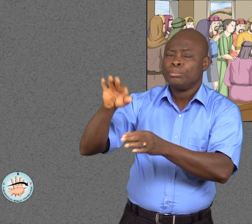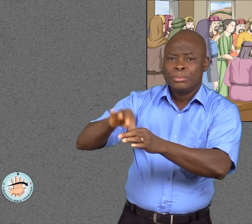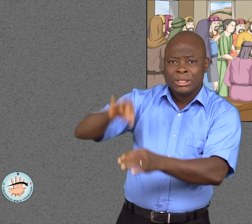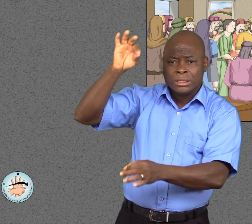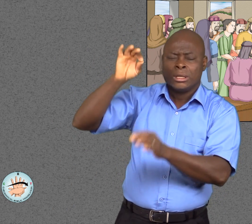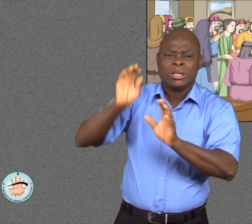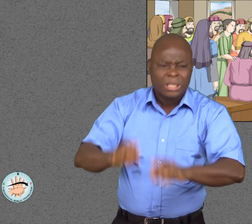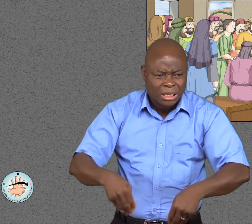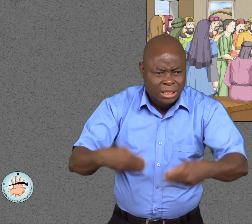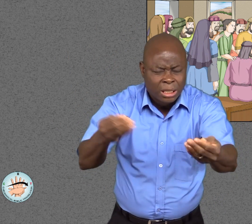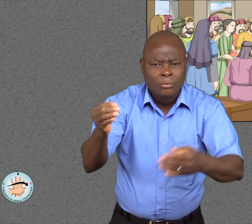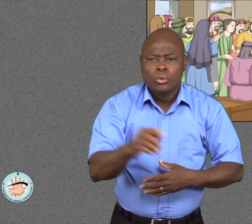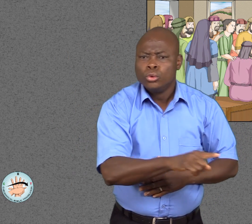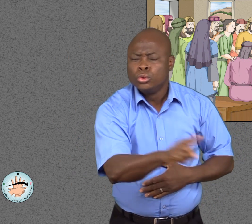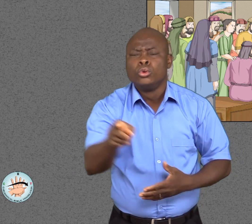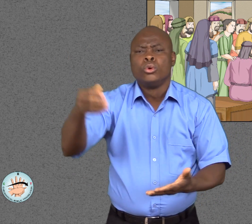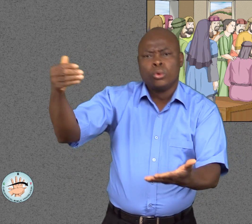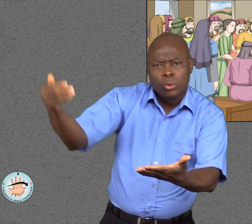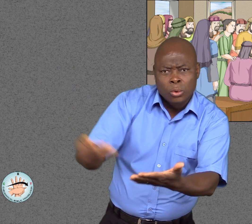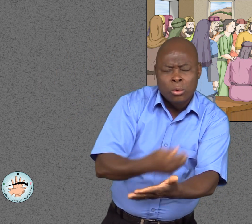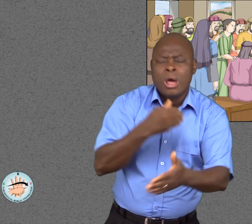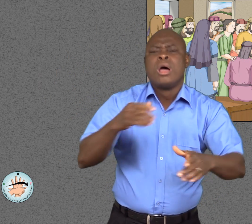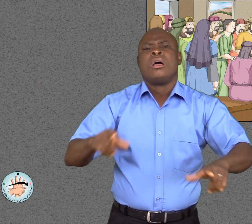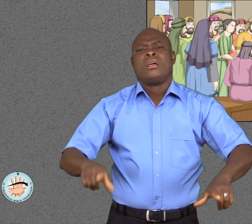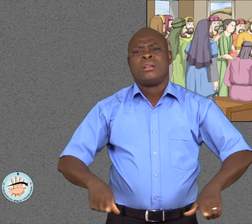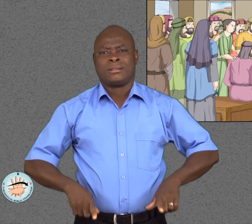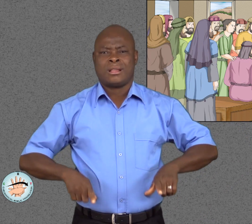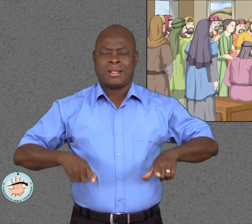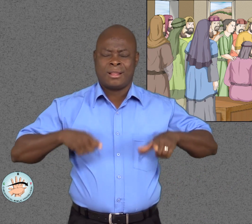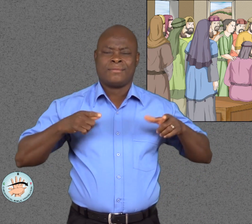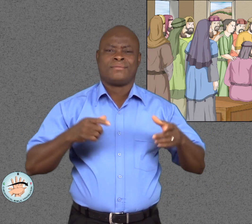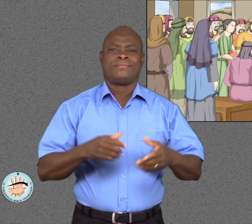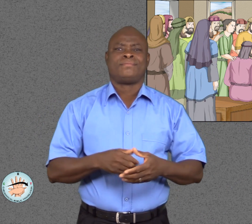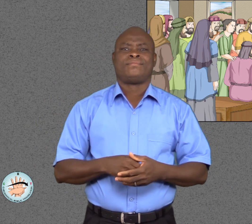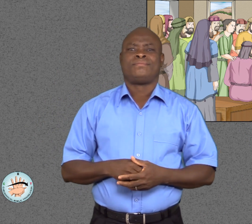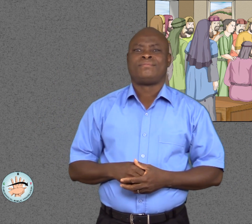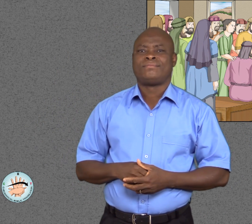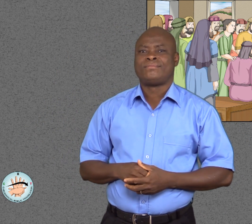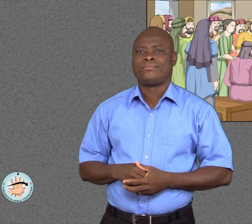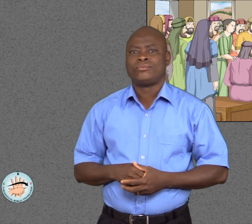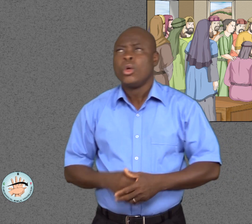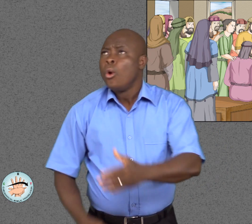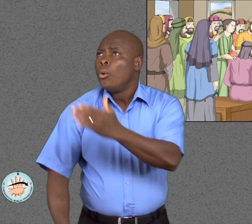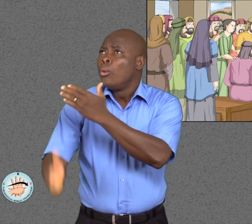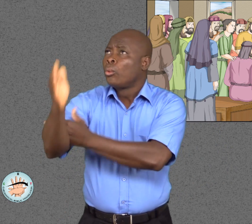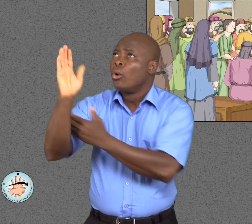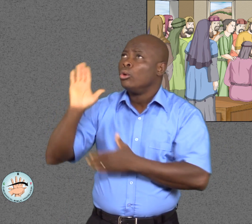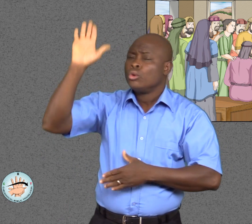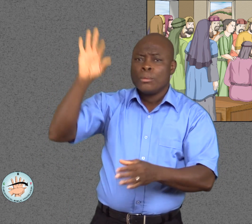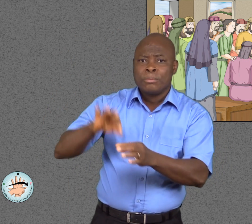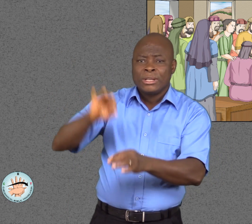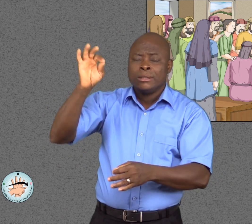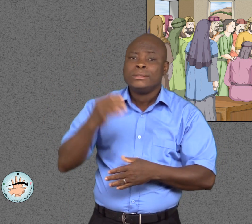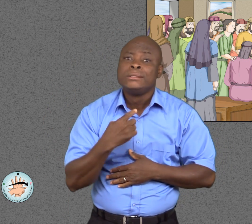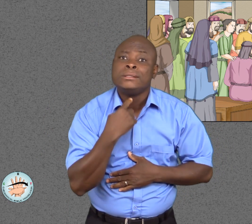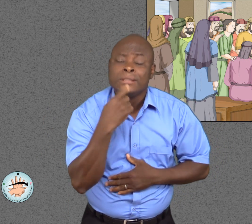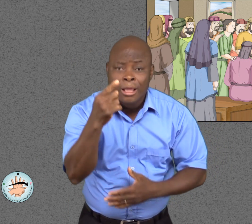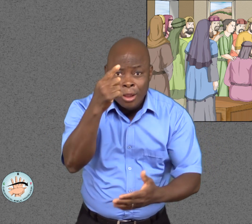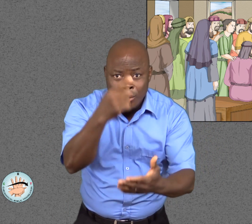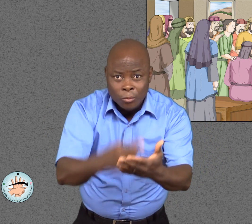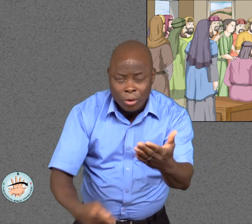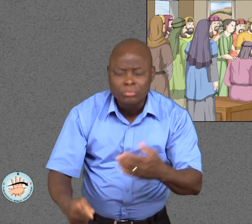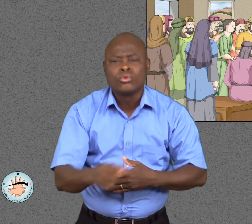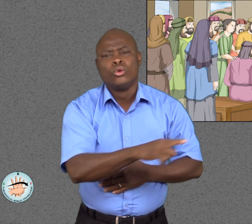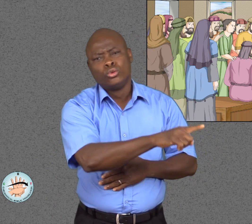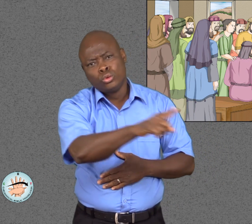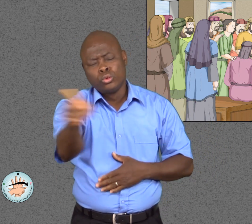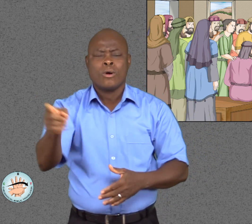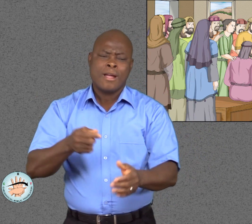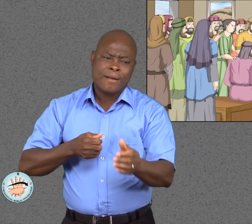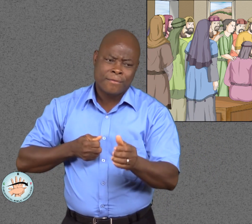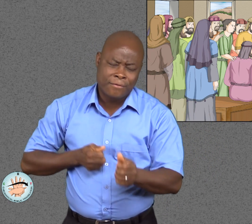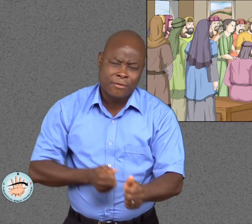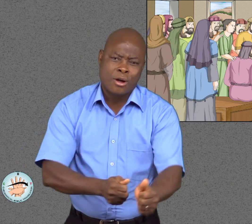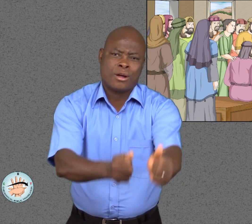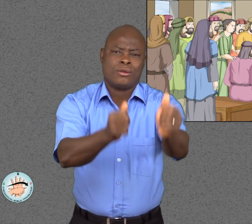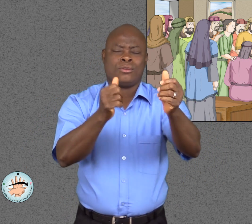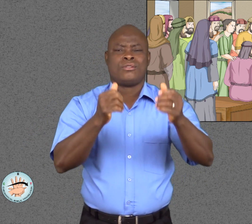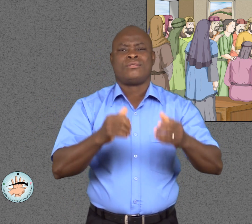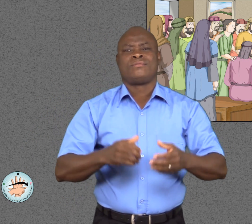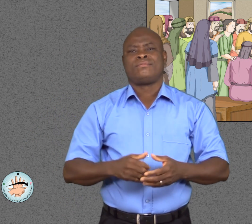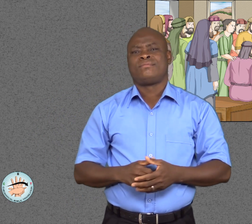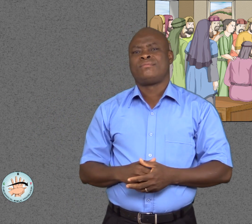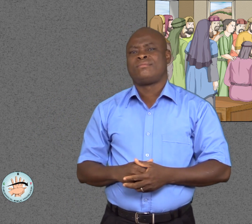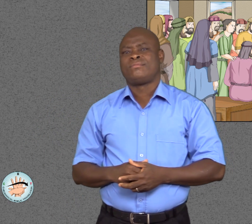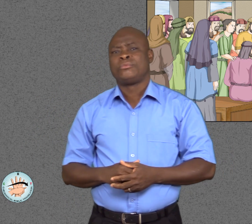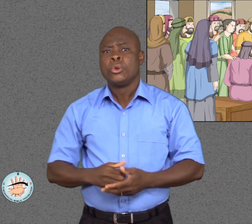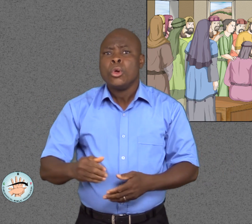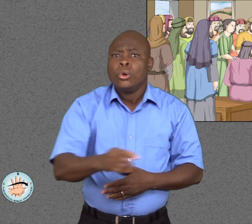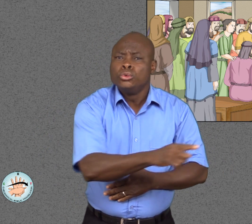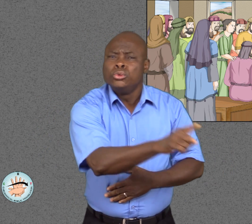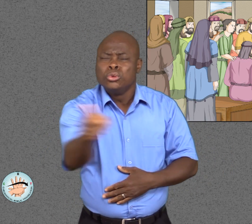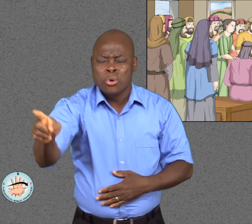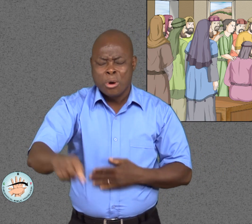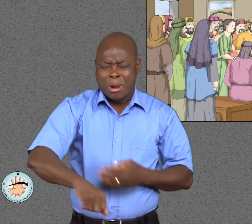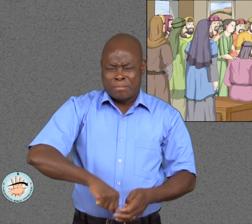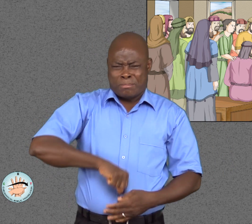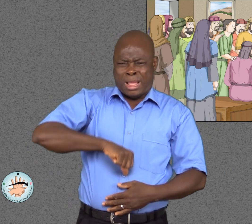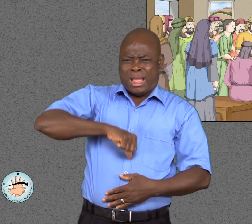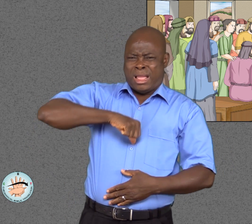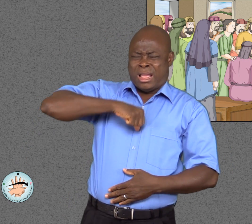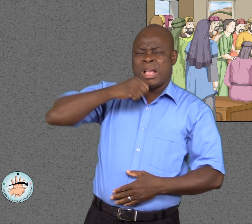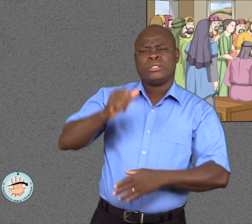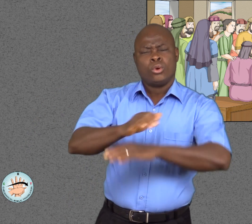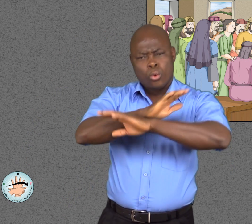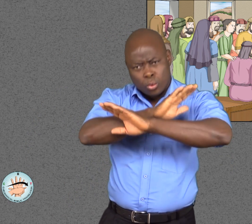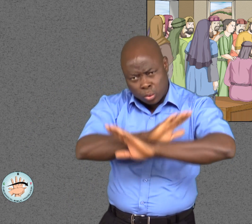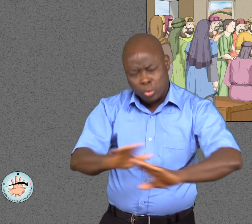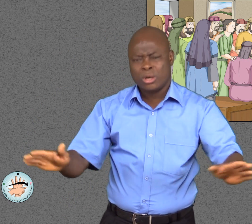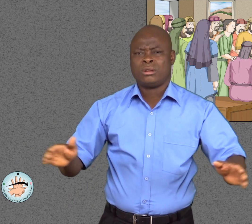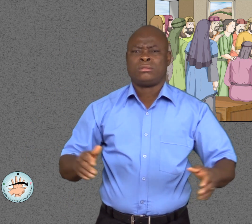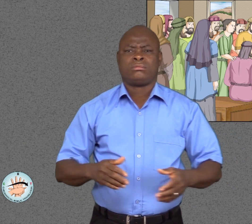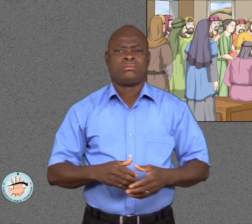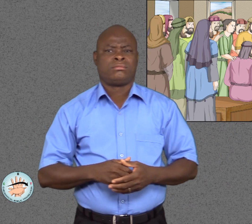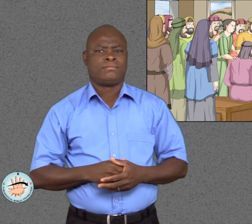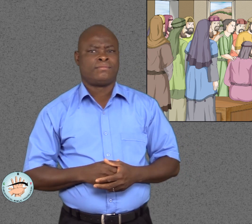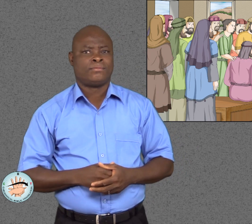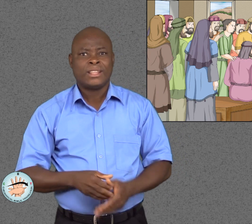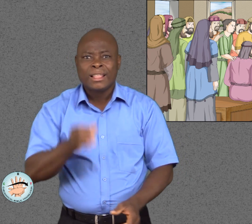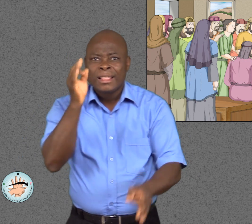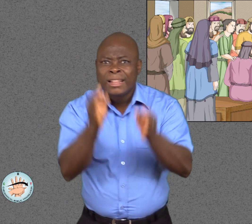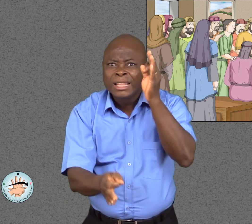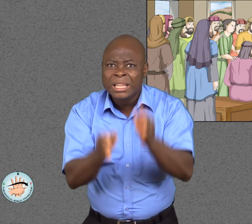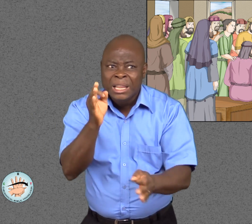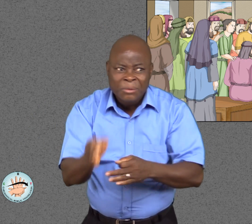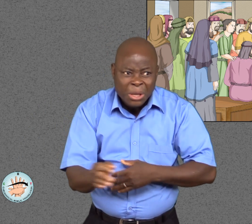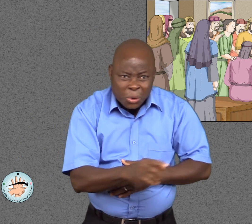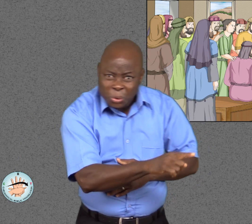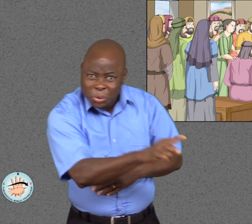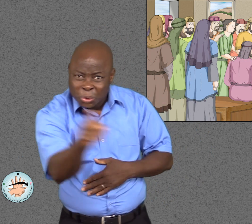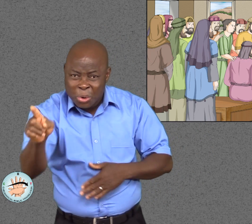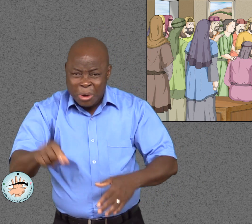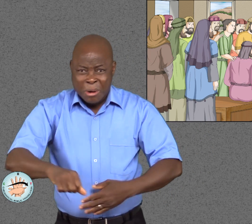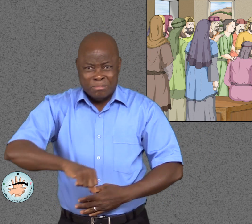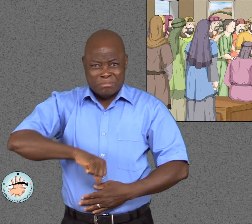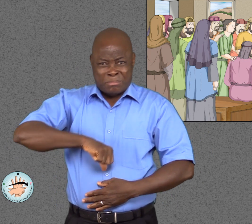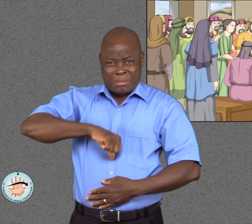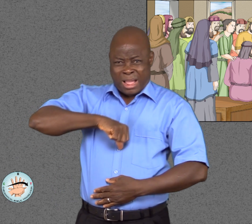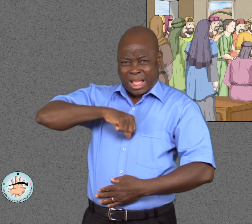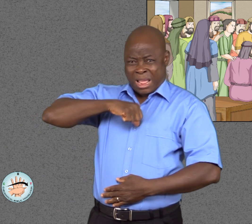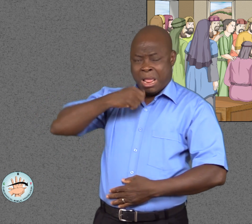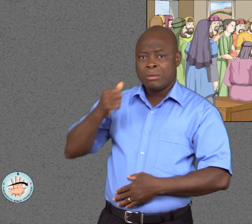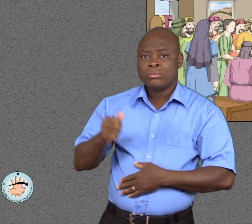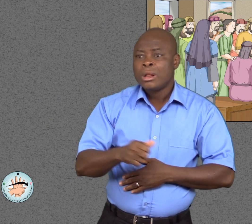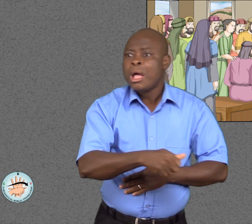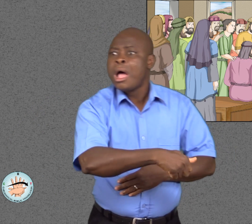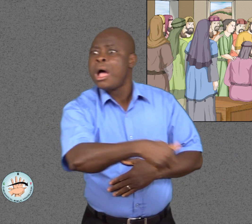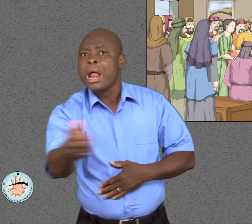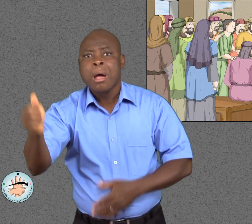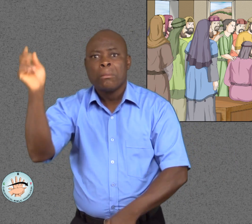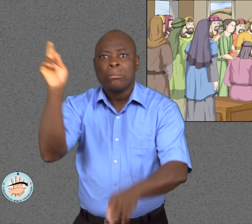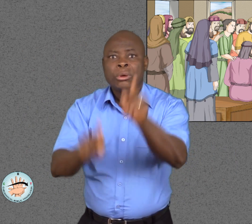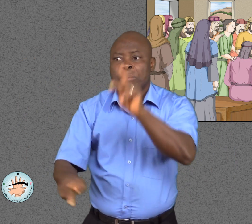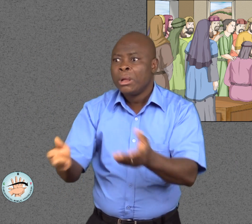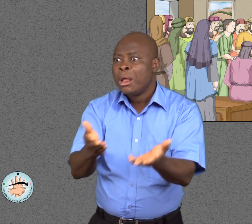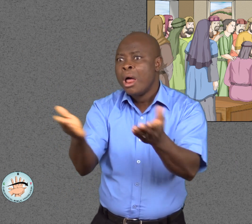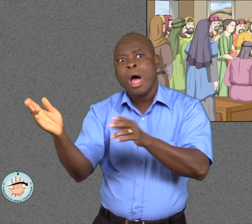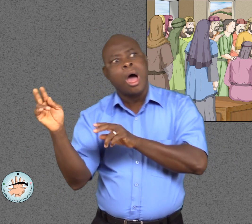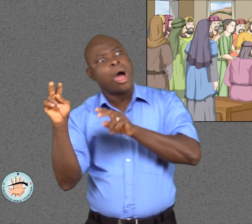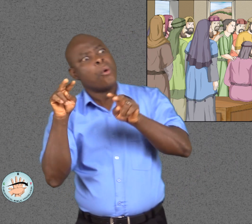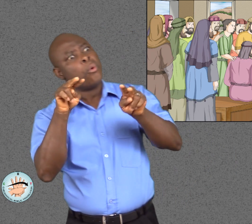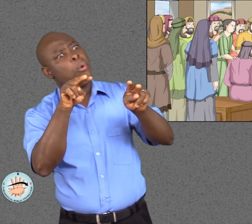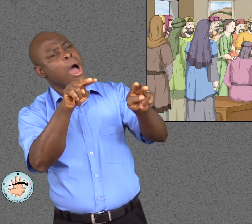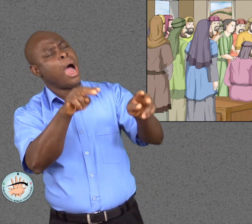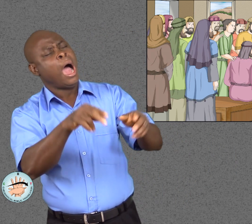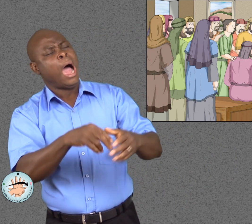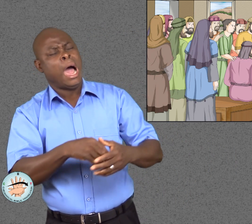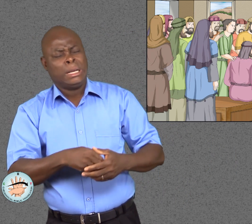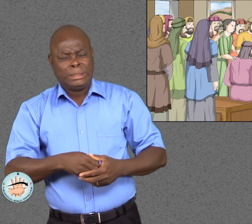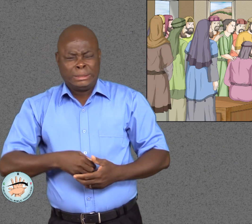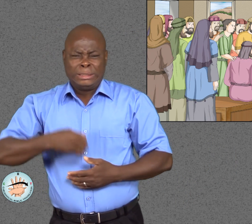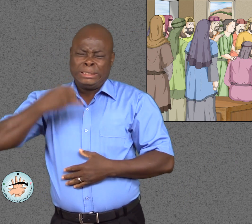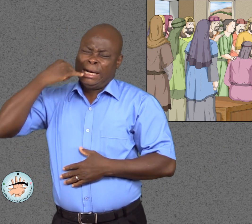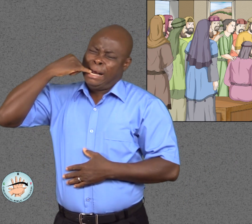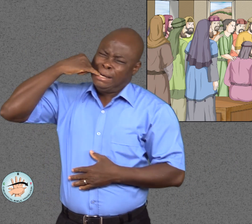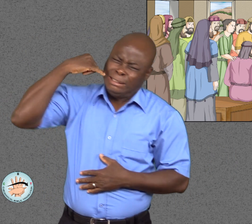Since we live by the Spirit, let us walk in step with the Spirit.